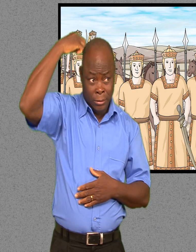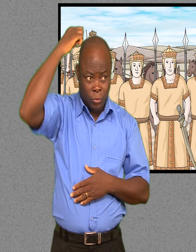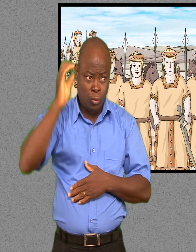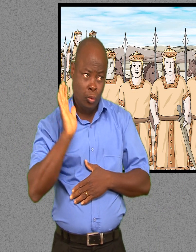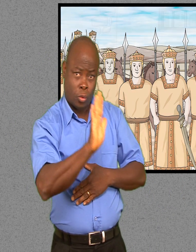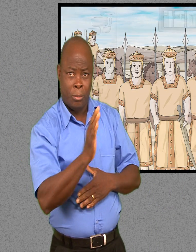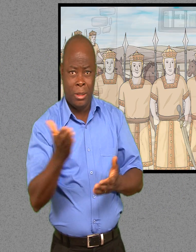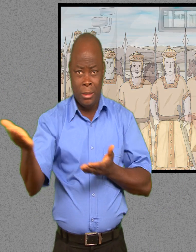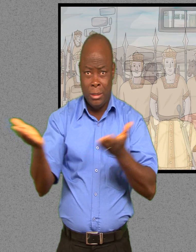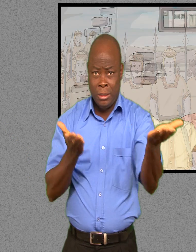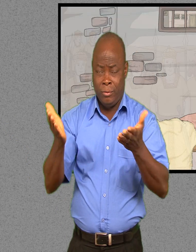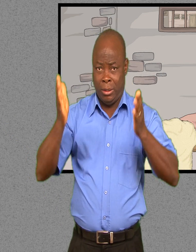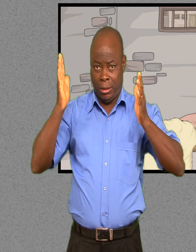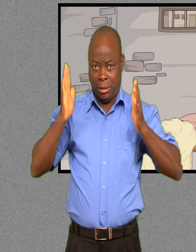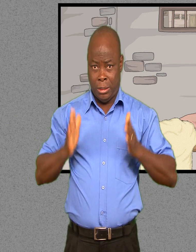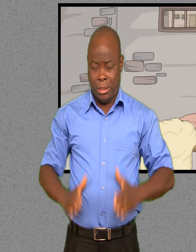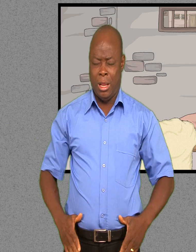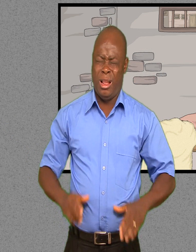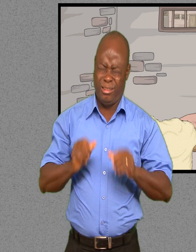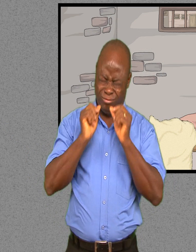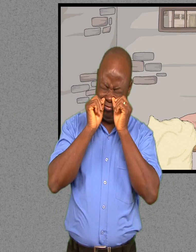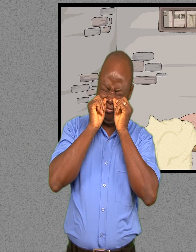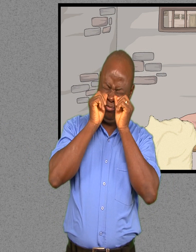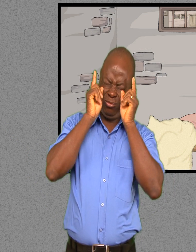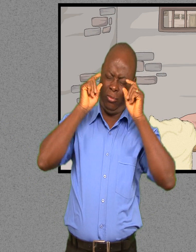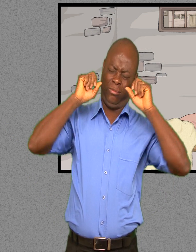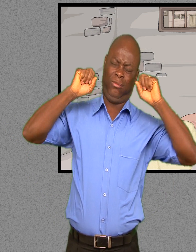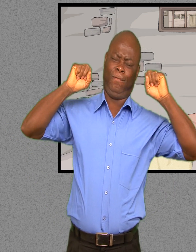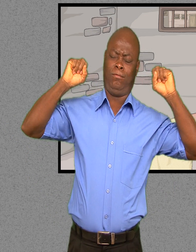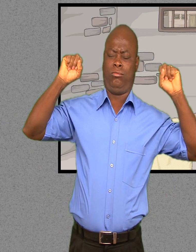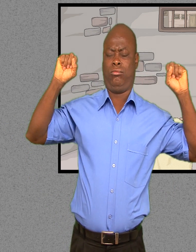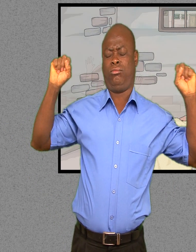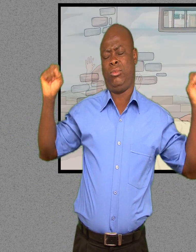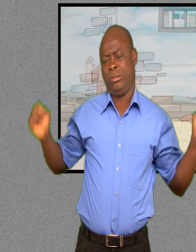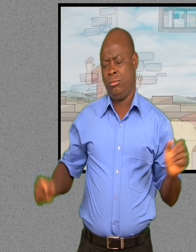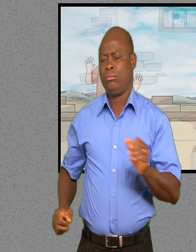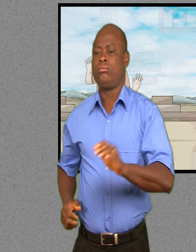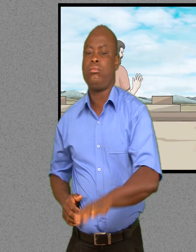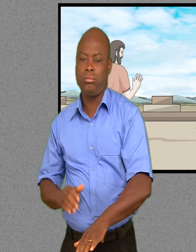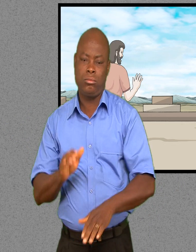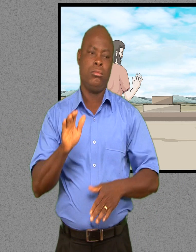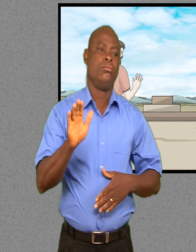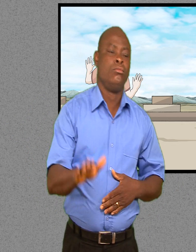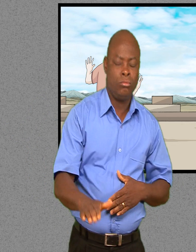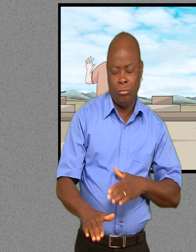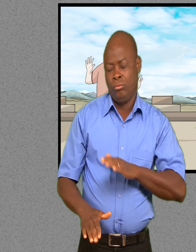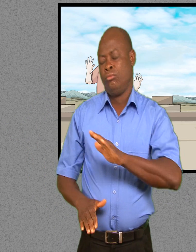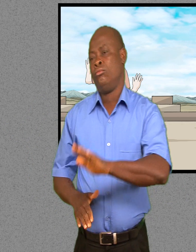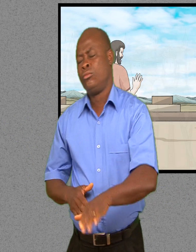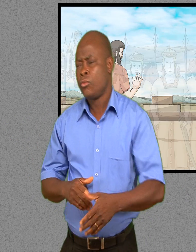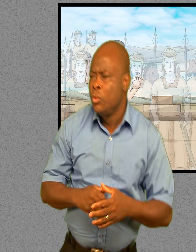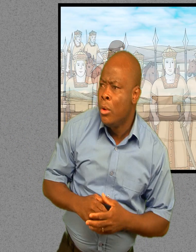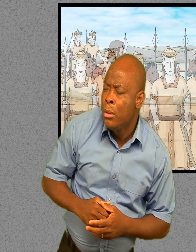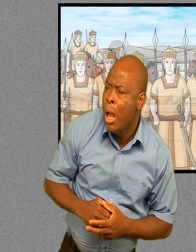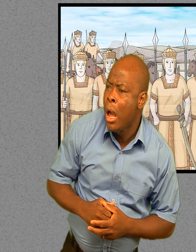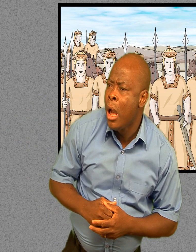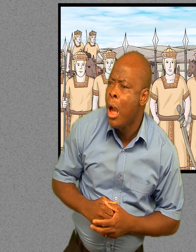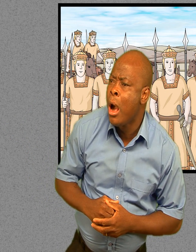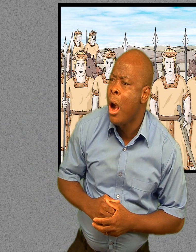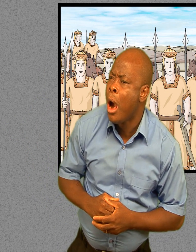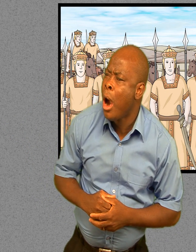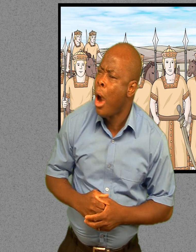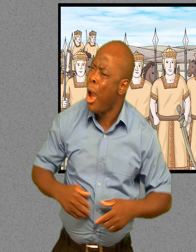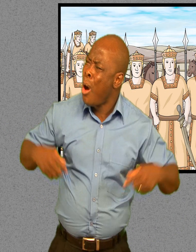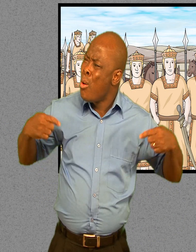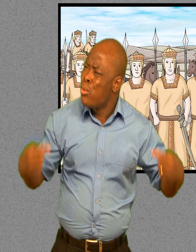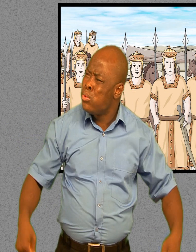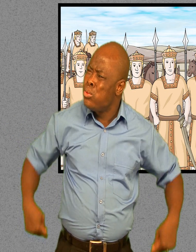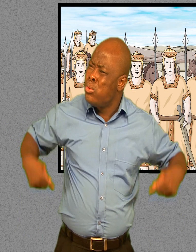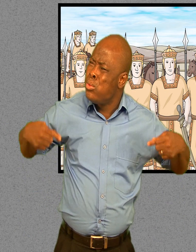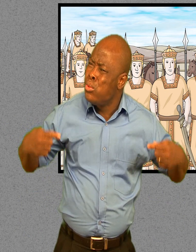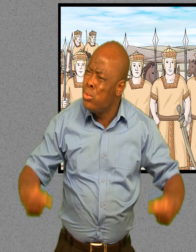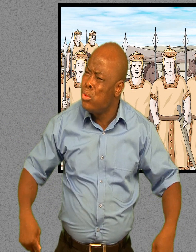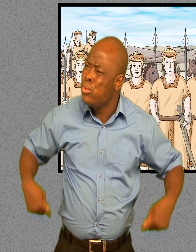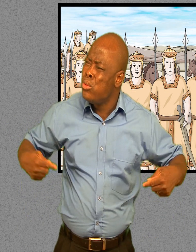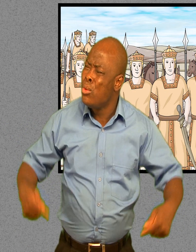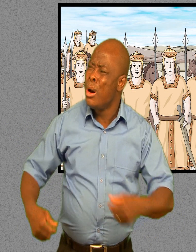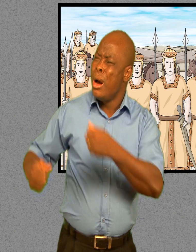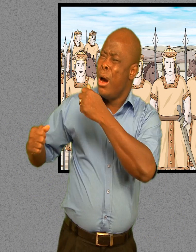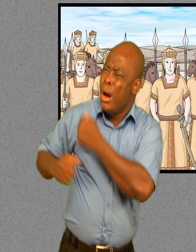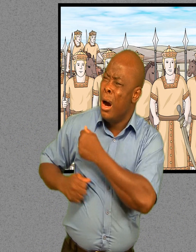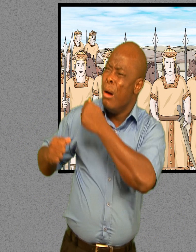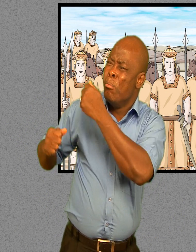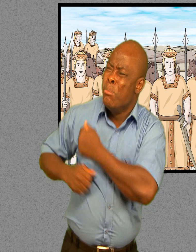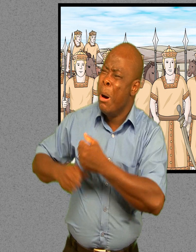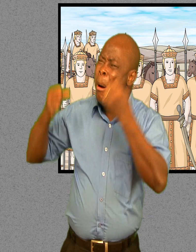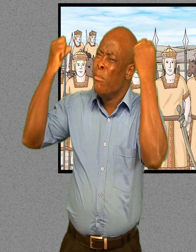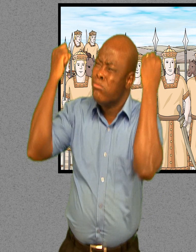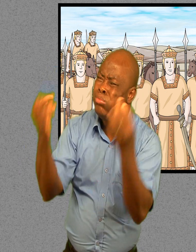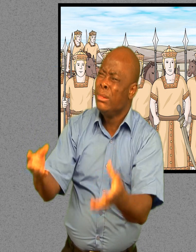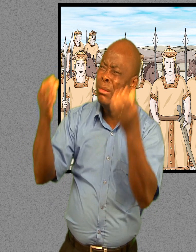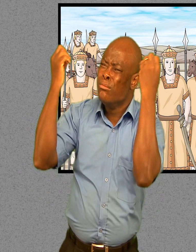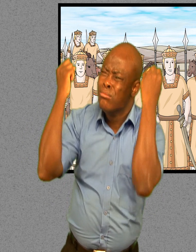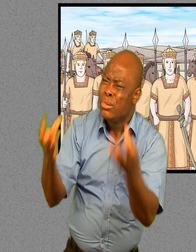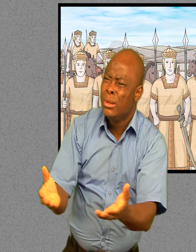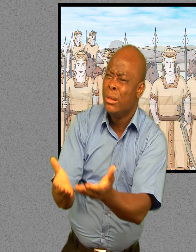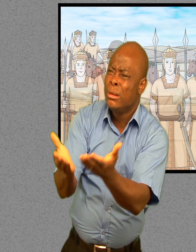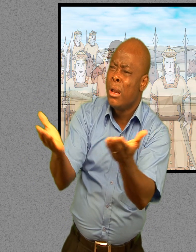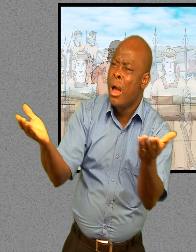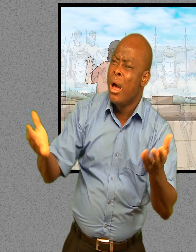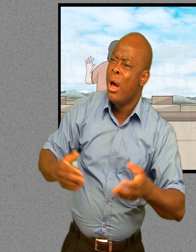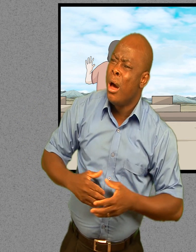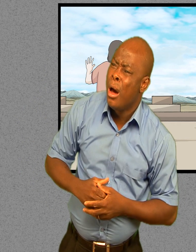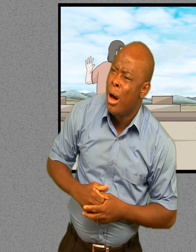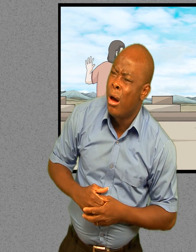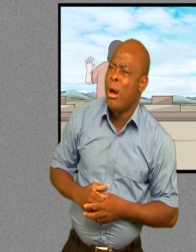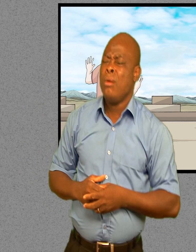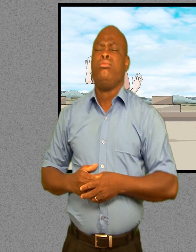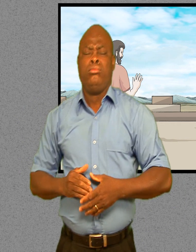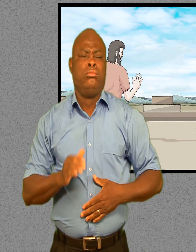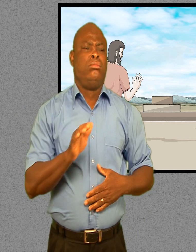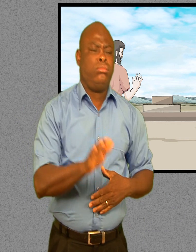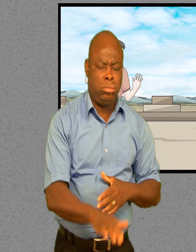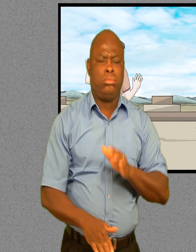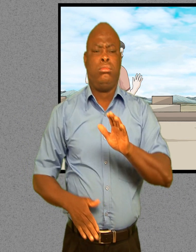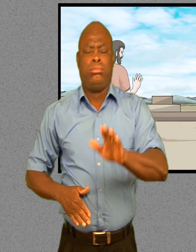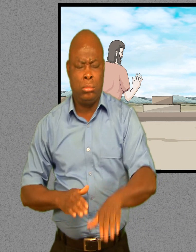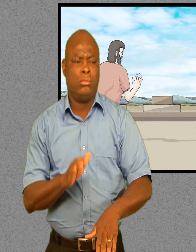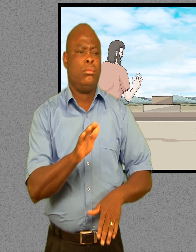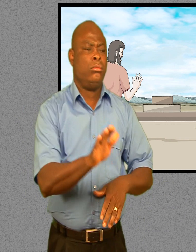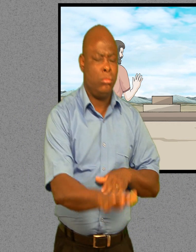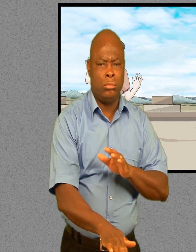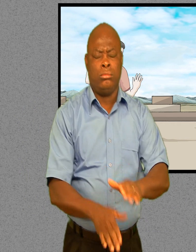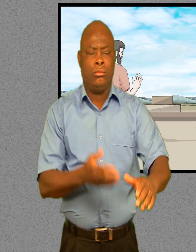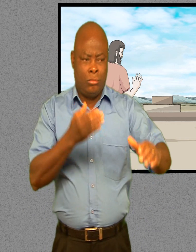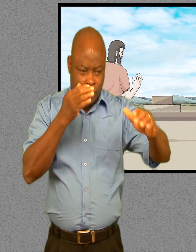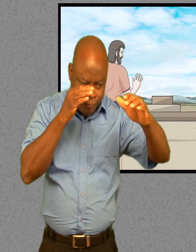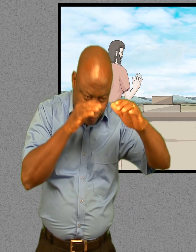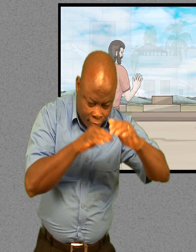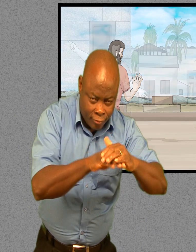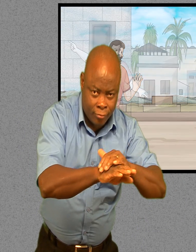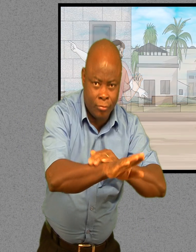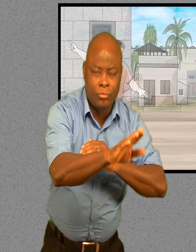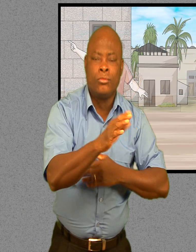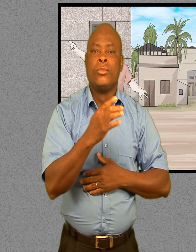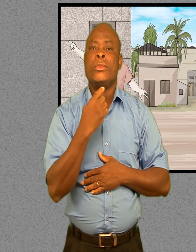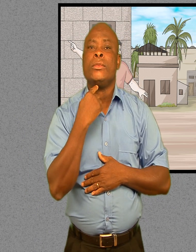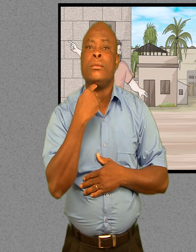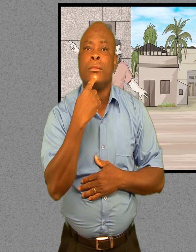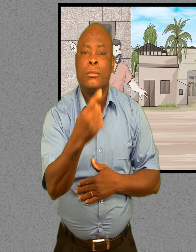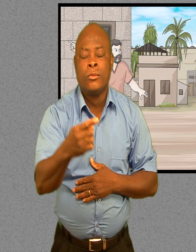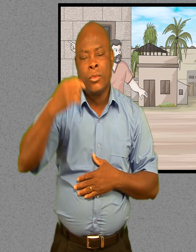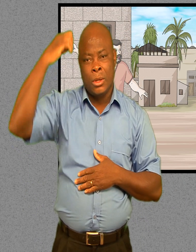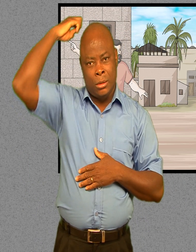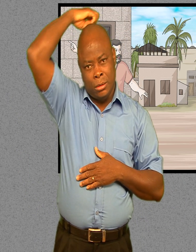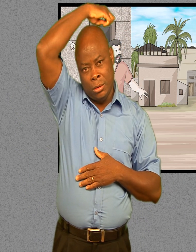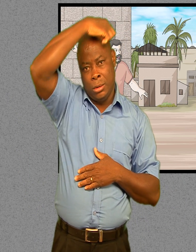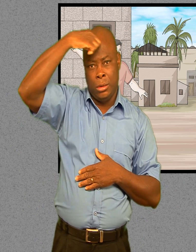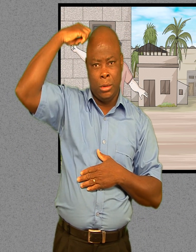When the servant of the man of God got up and went out early in the morning, an army with horses and chariots had surrounded the city.